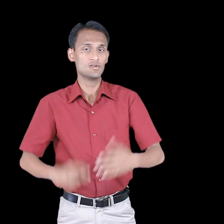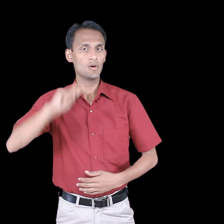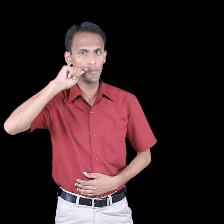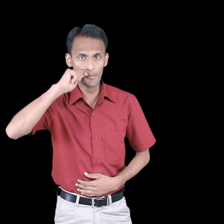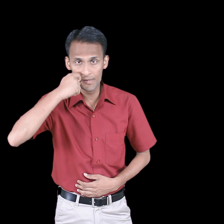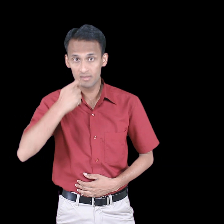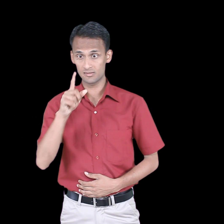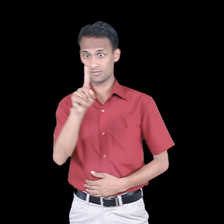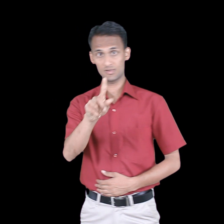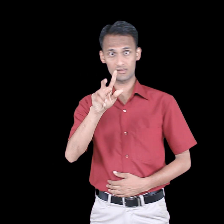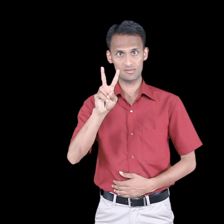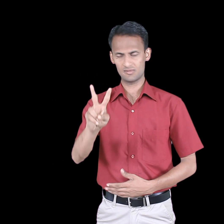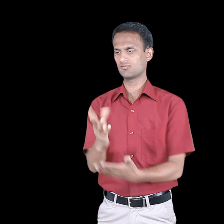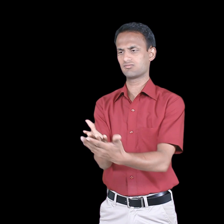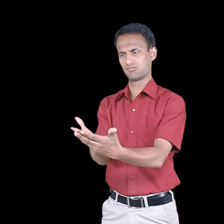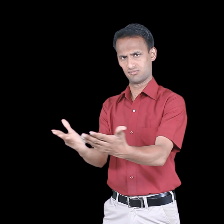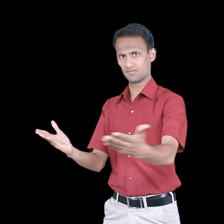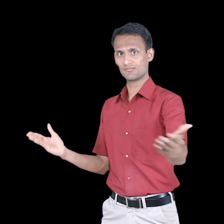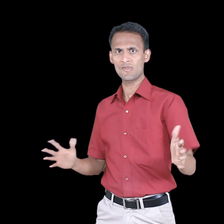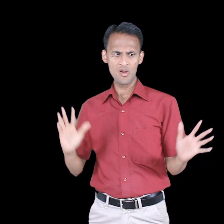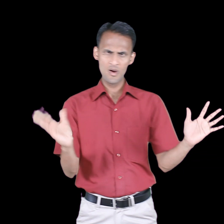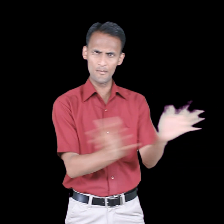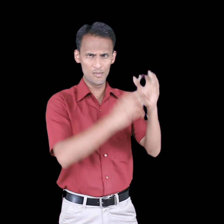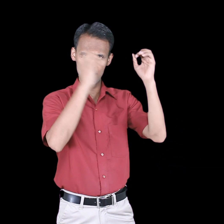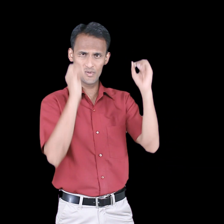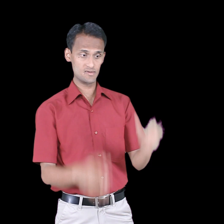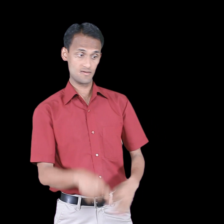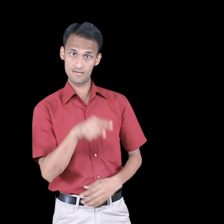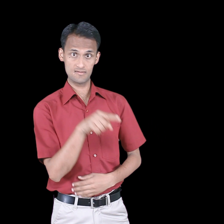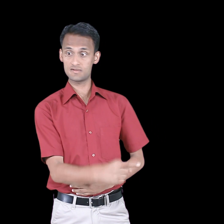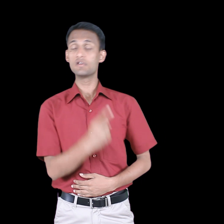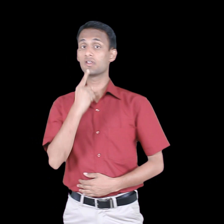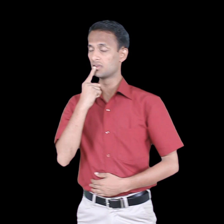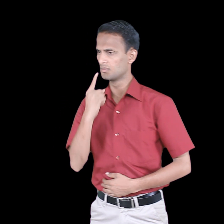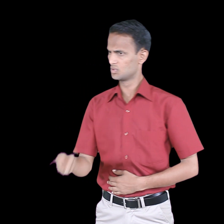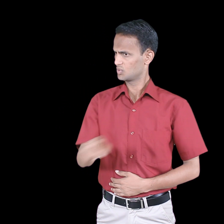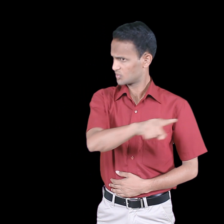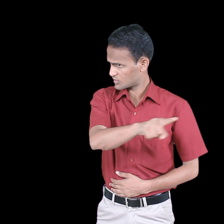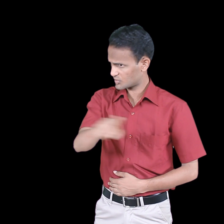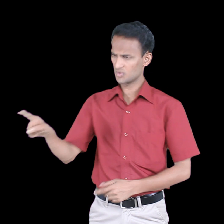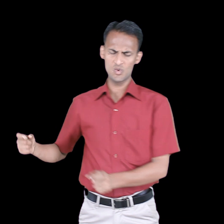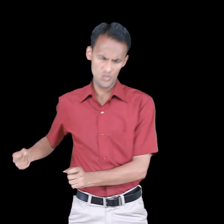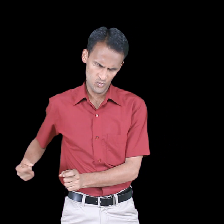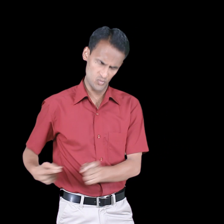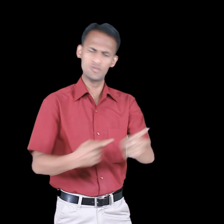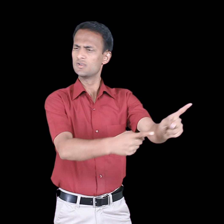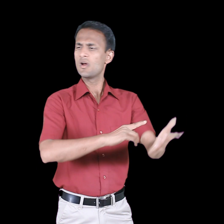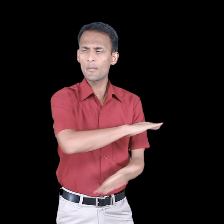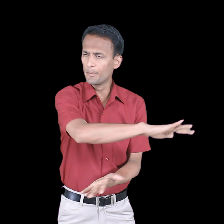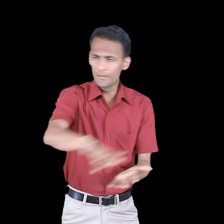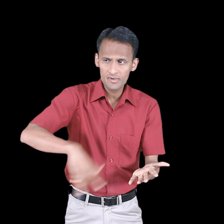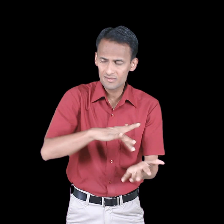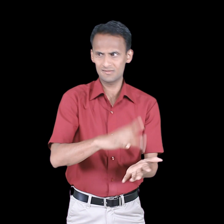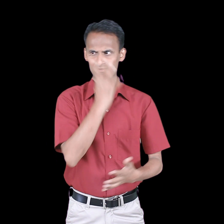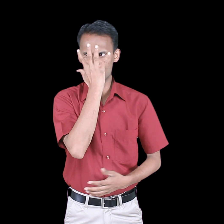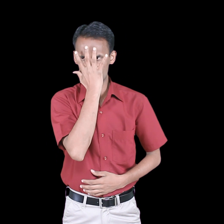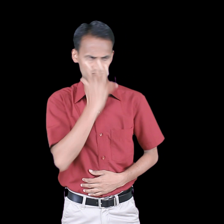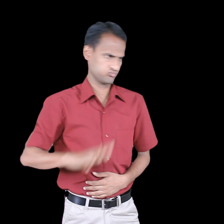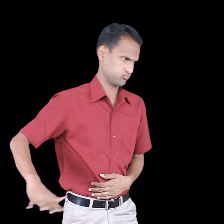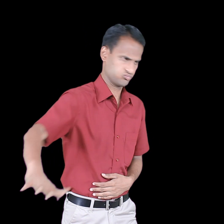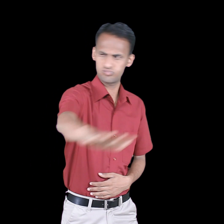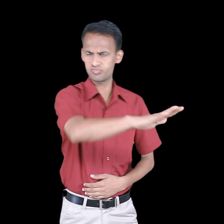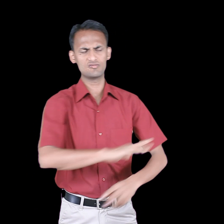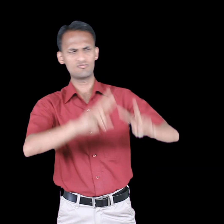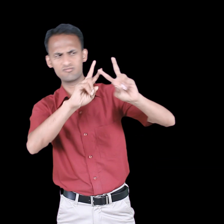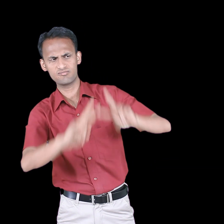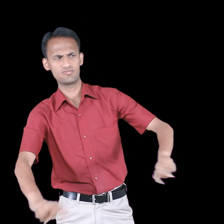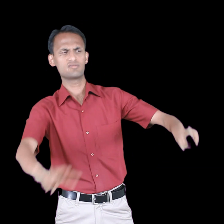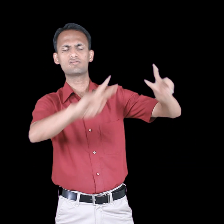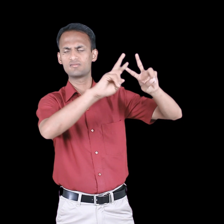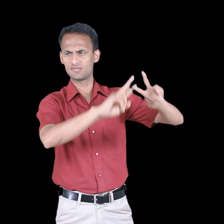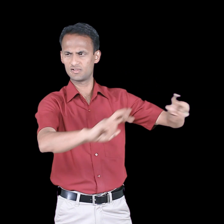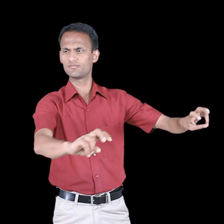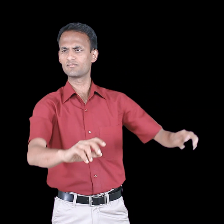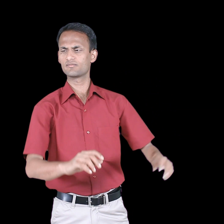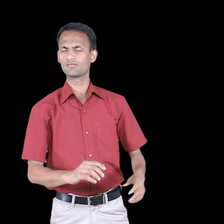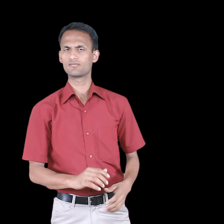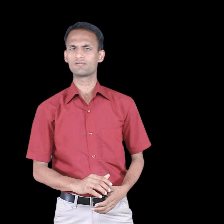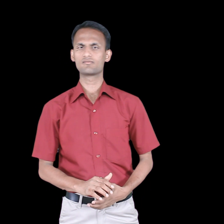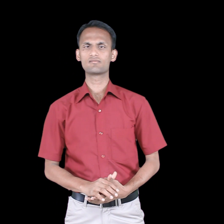Moses sends twelve men to spy Canaan